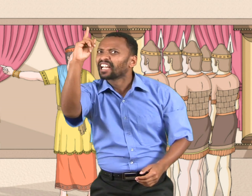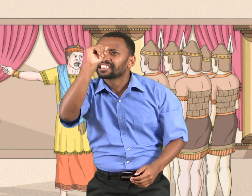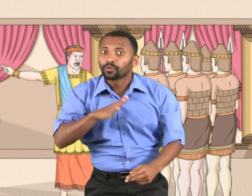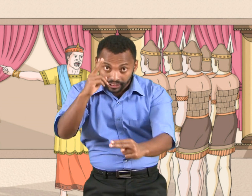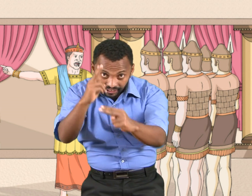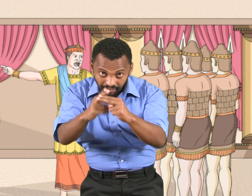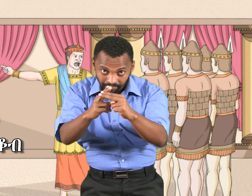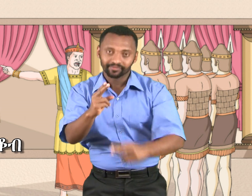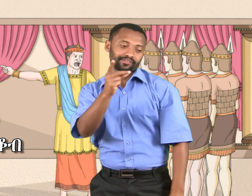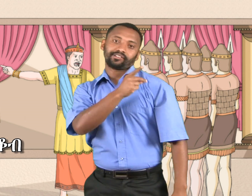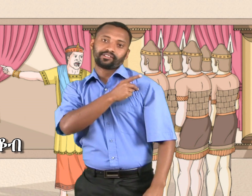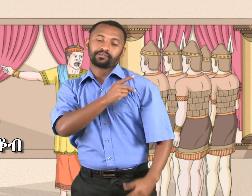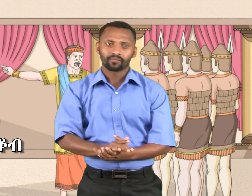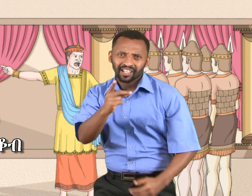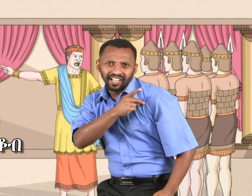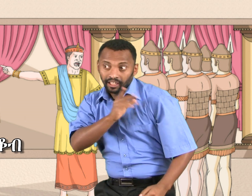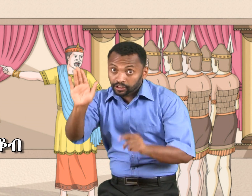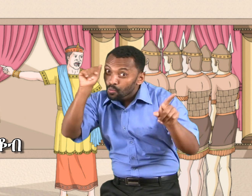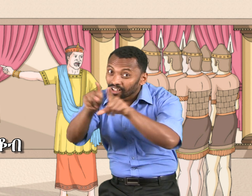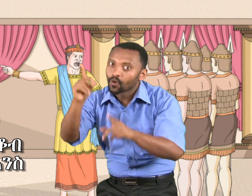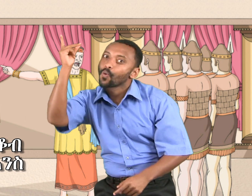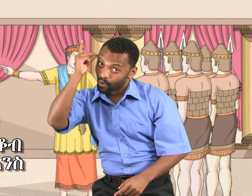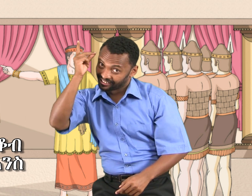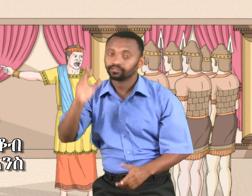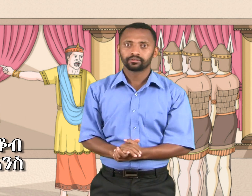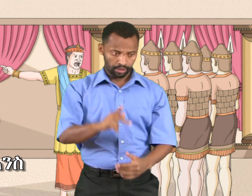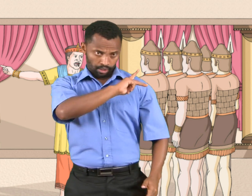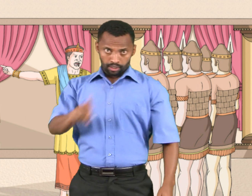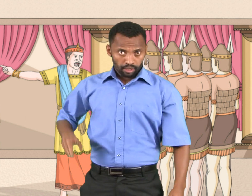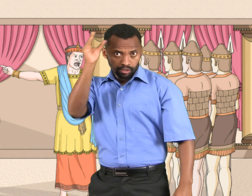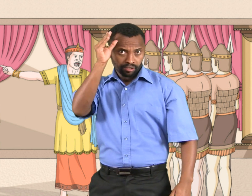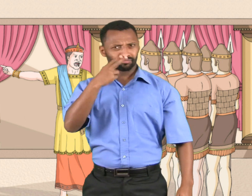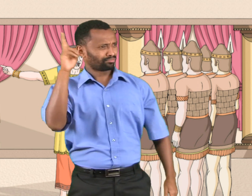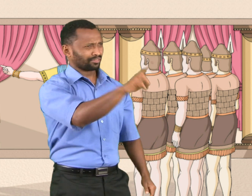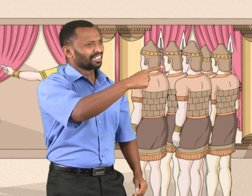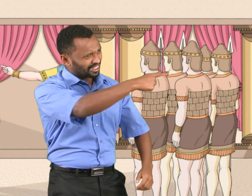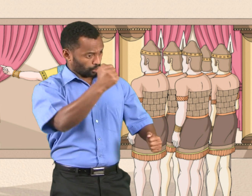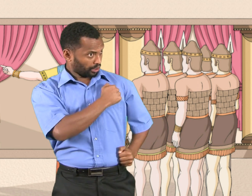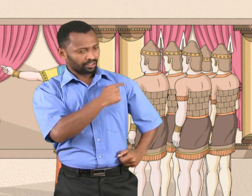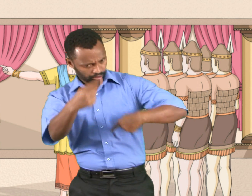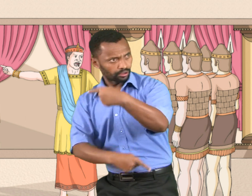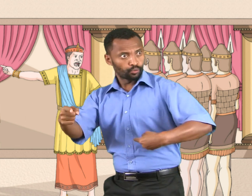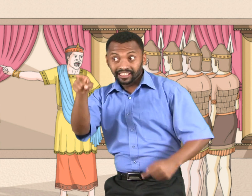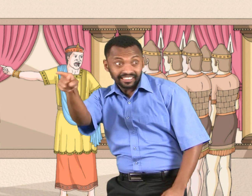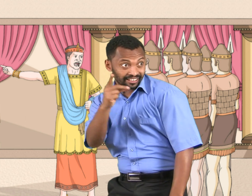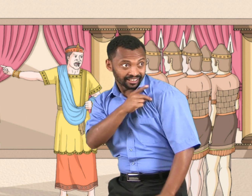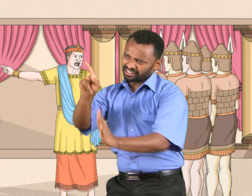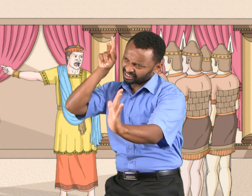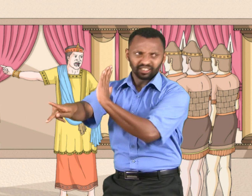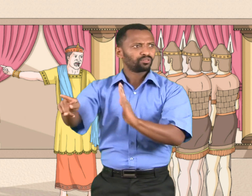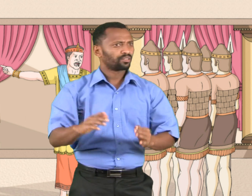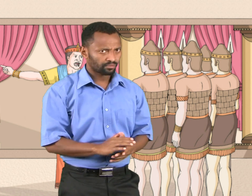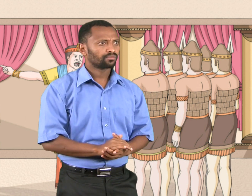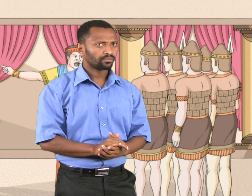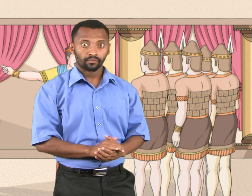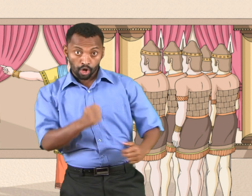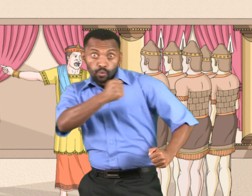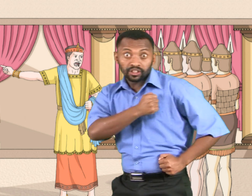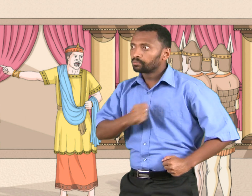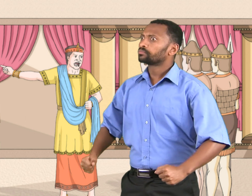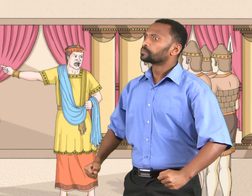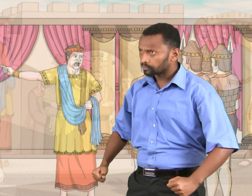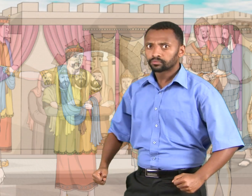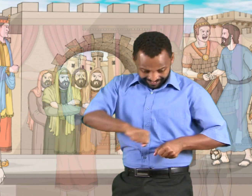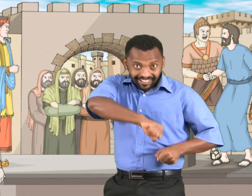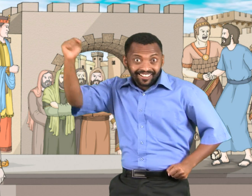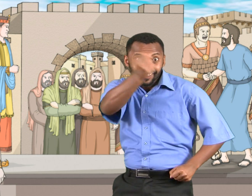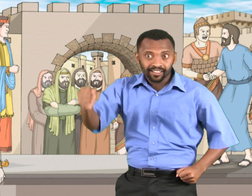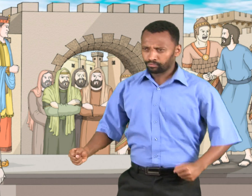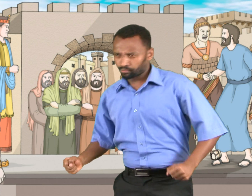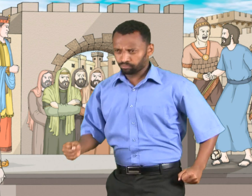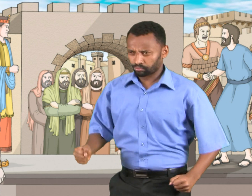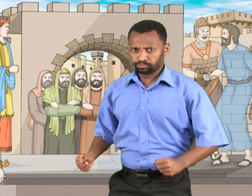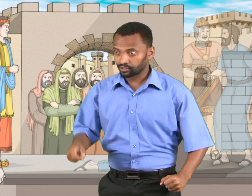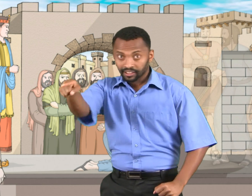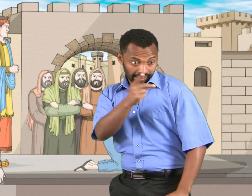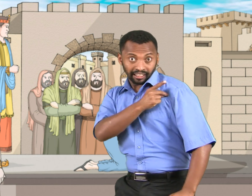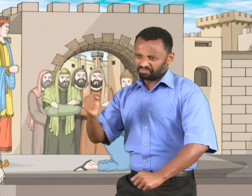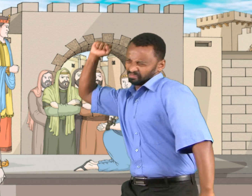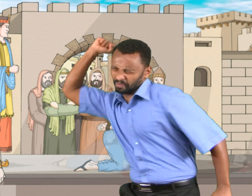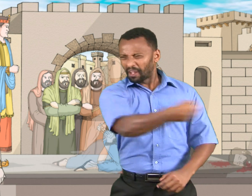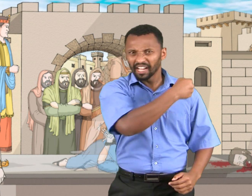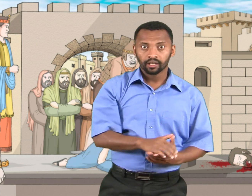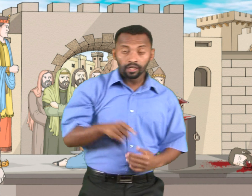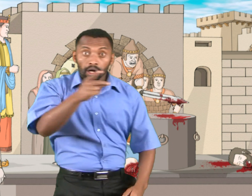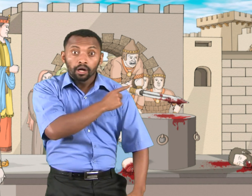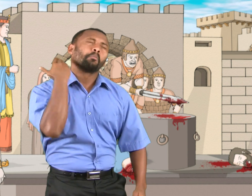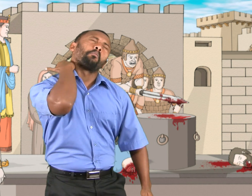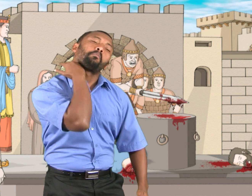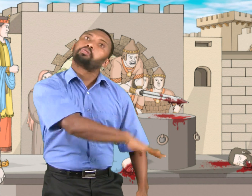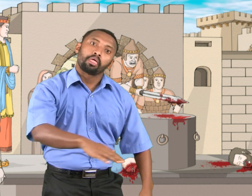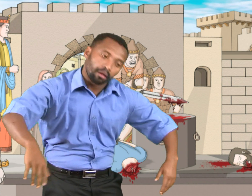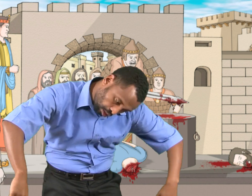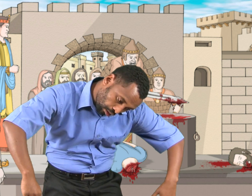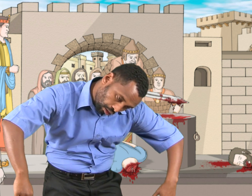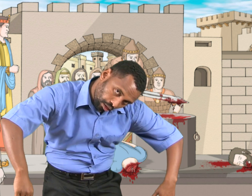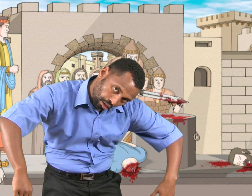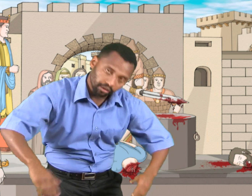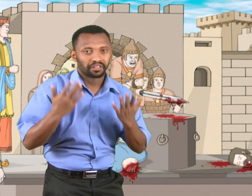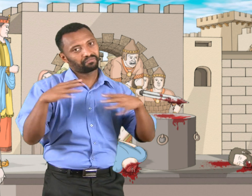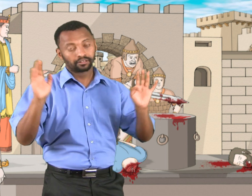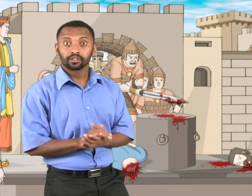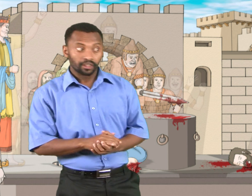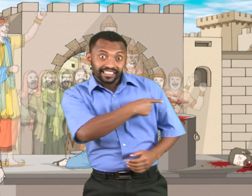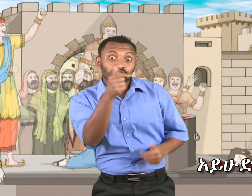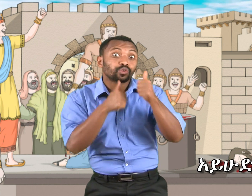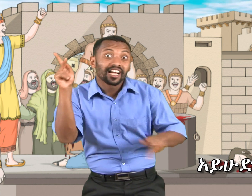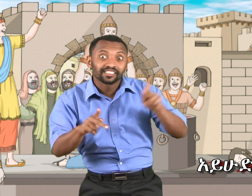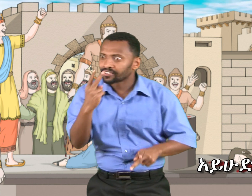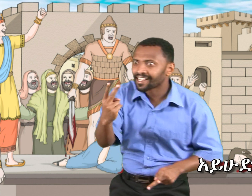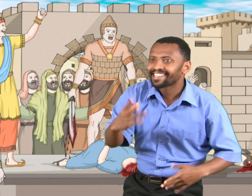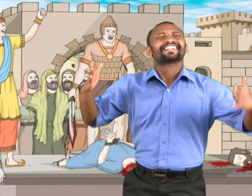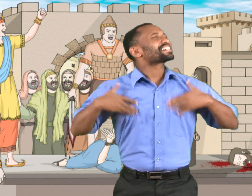He had James, the brother of John, put to death with the sword.